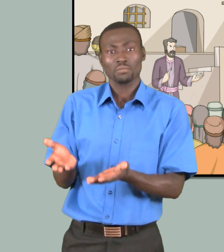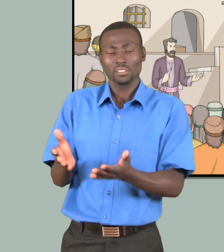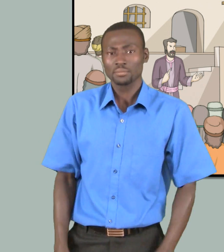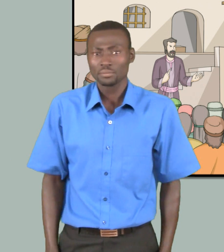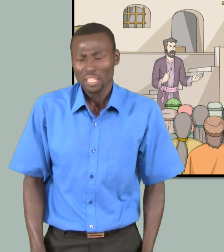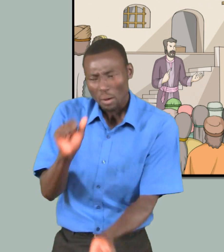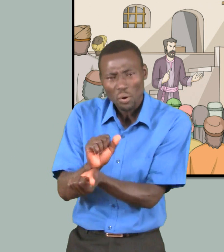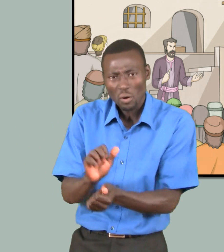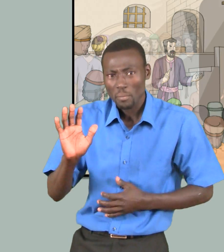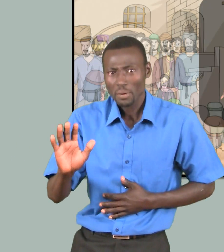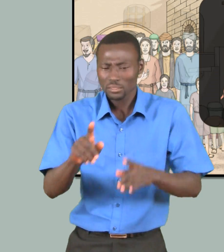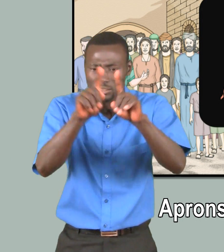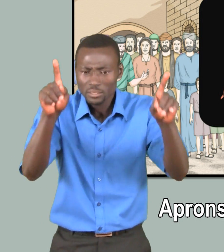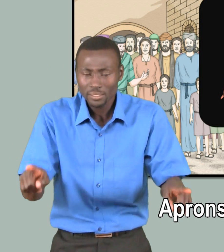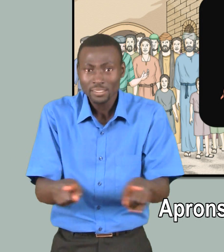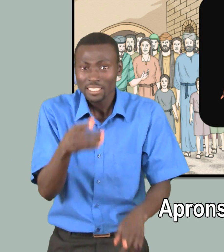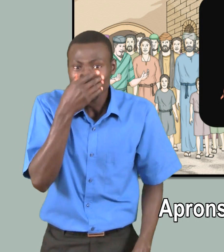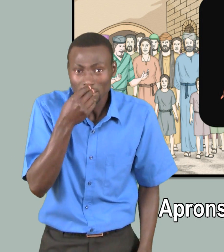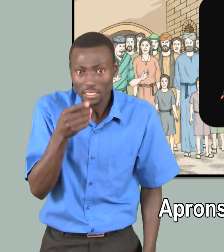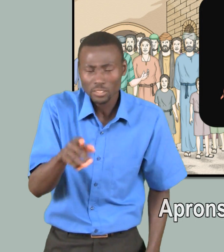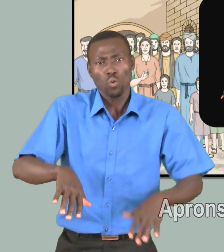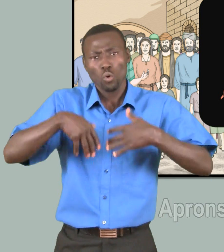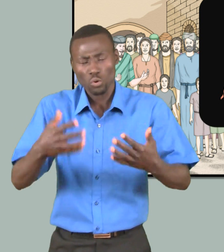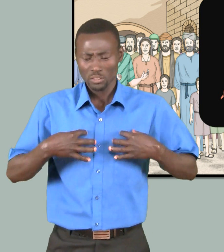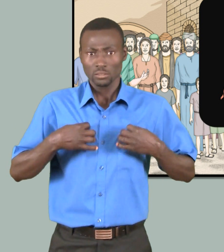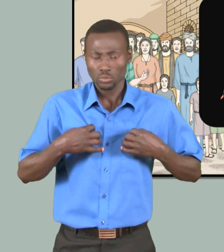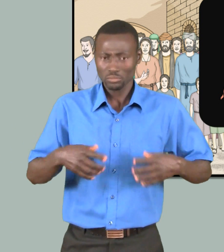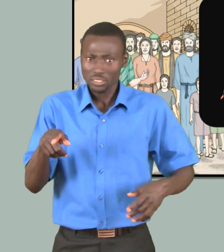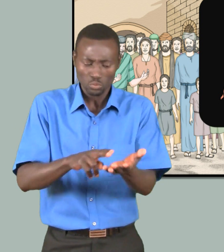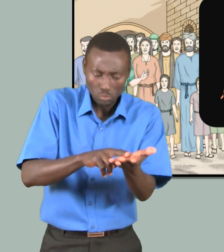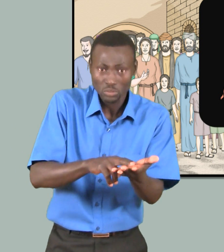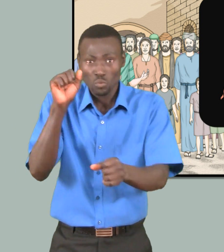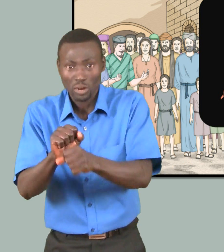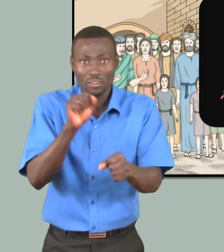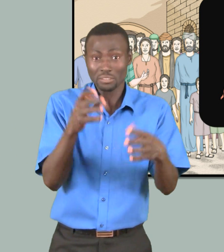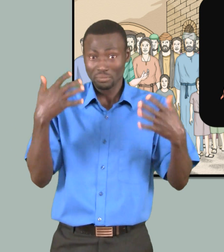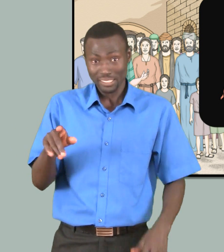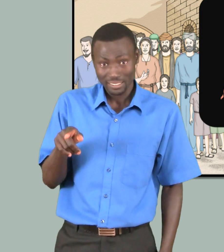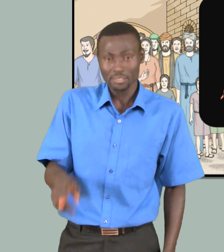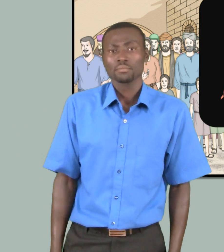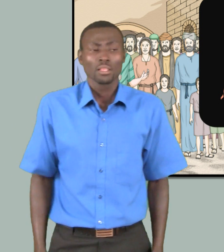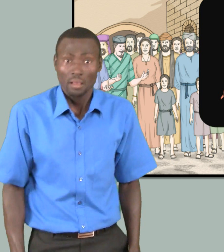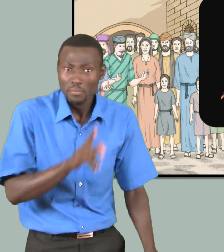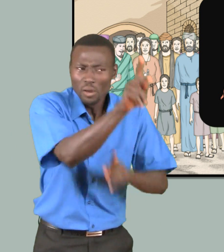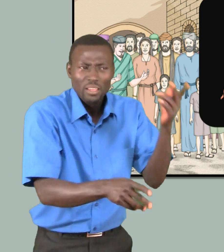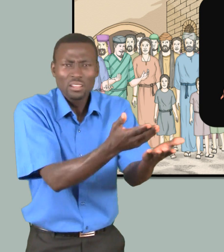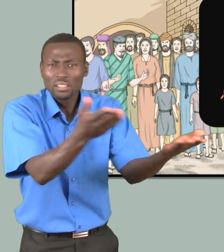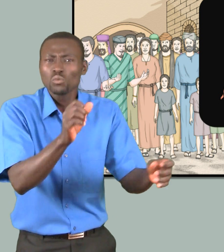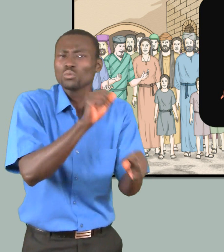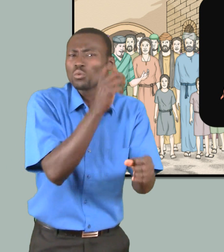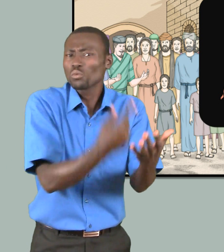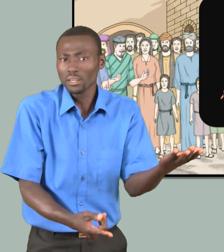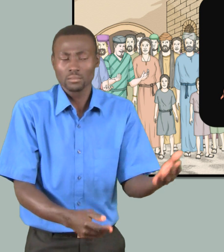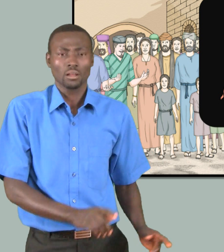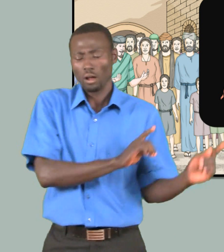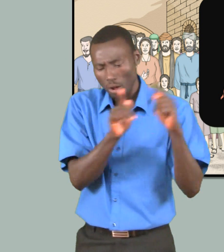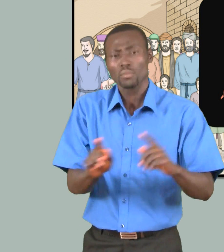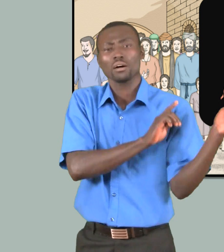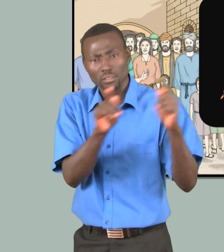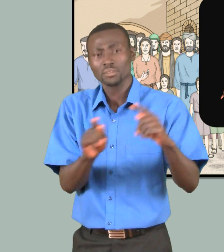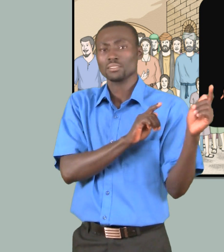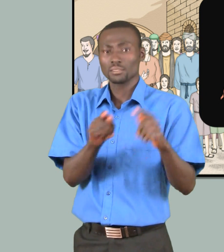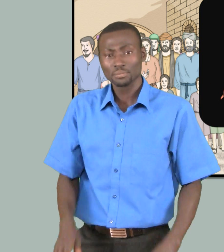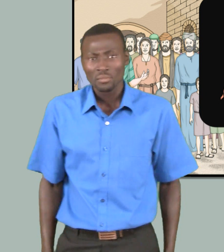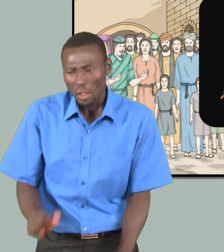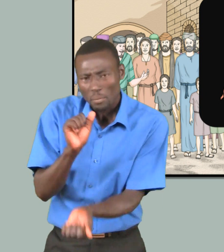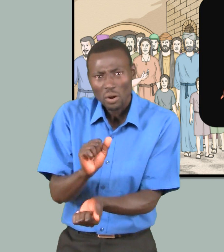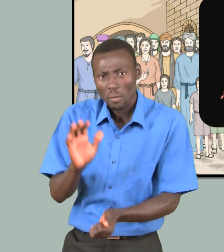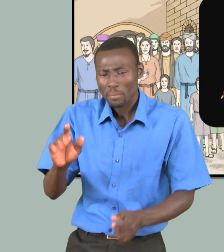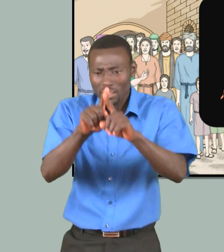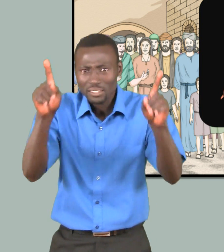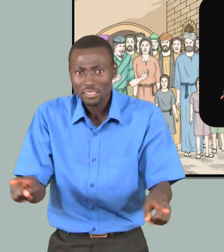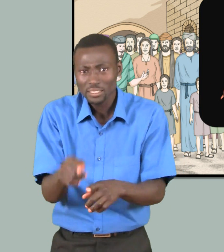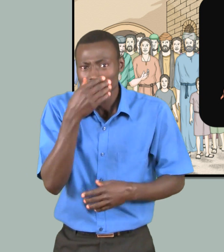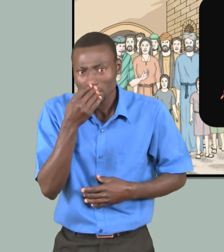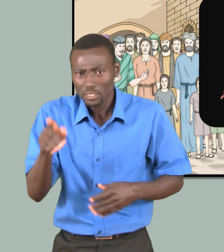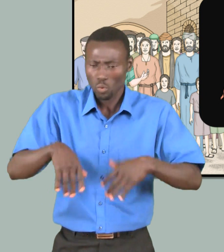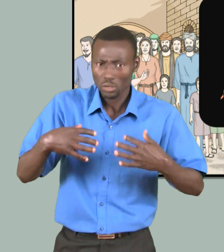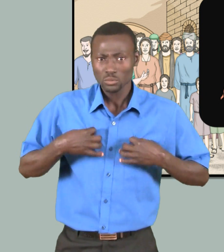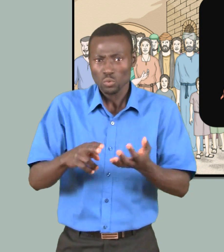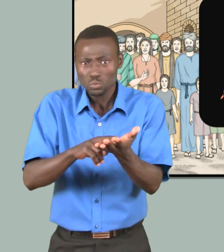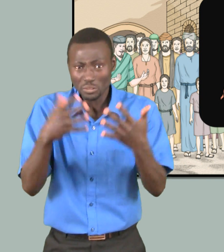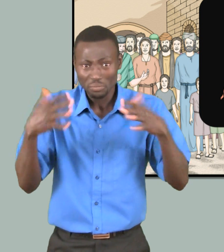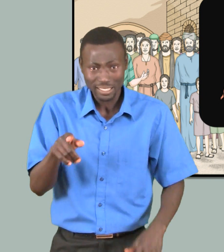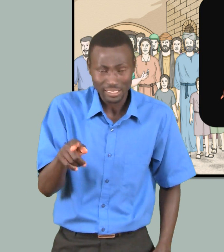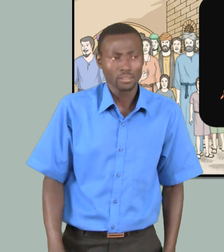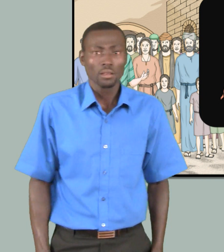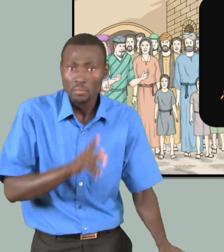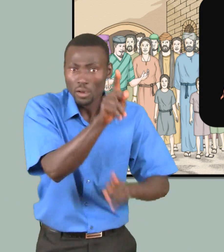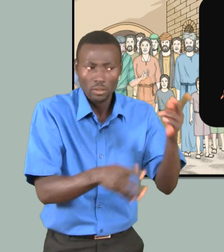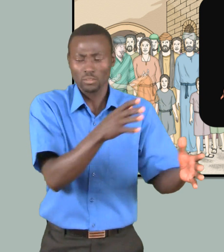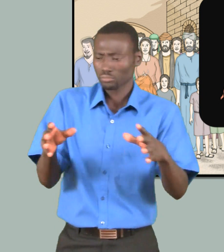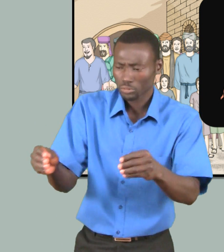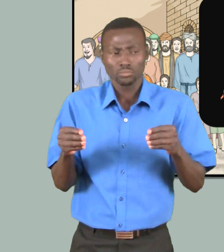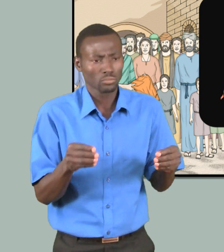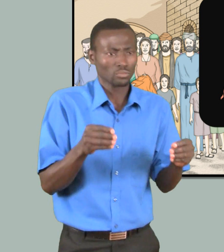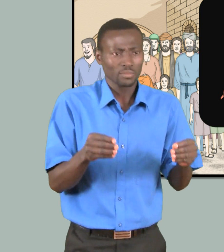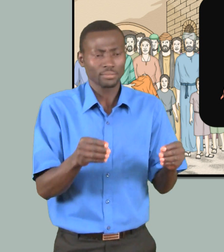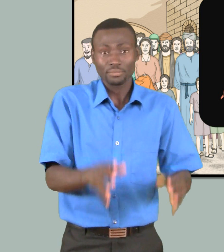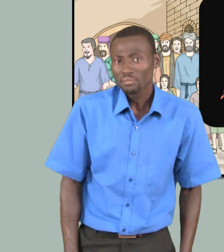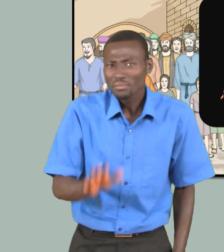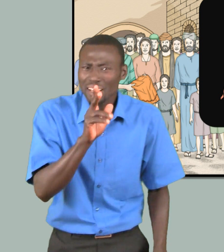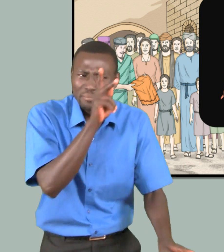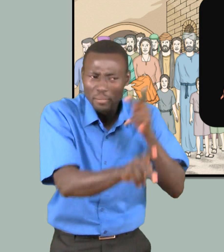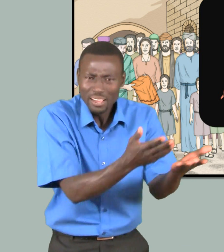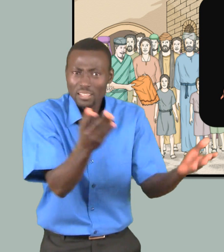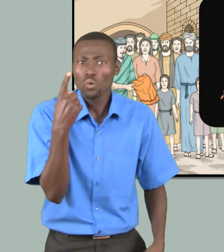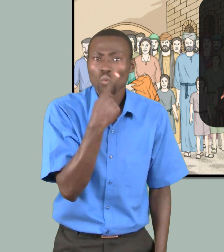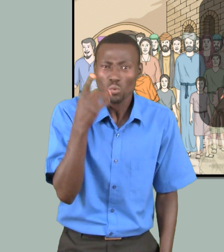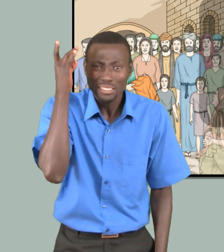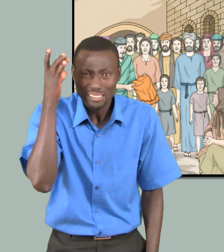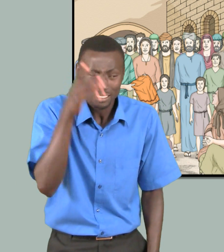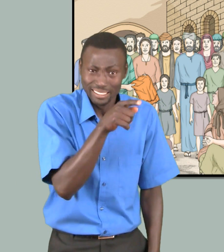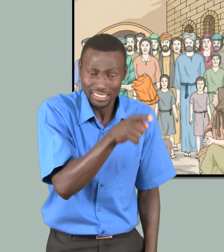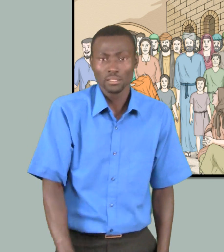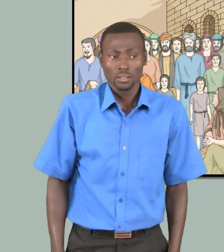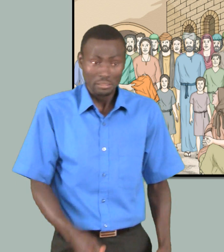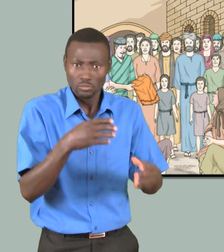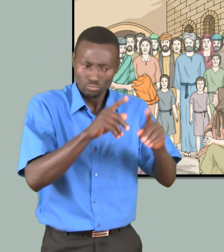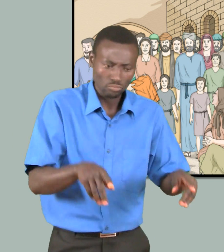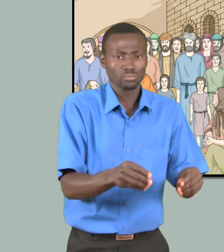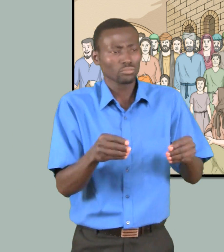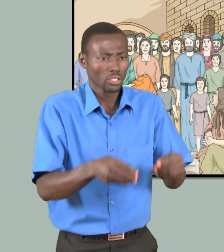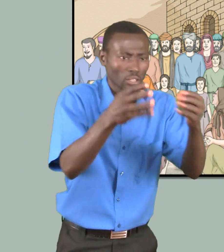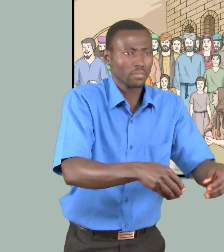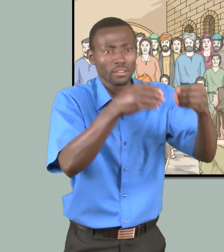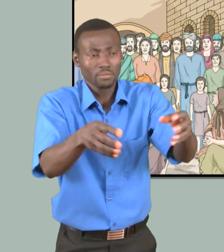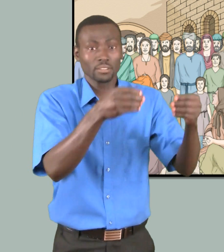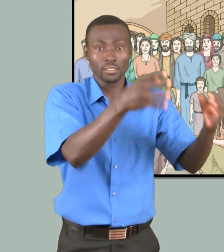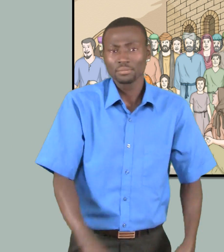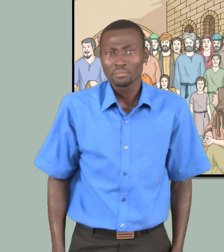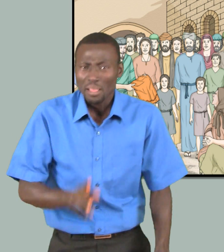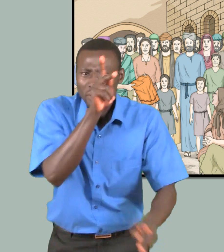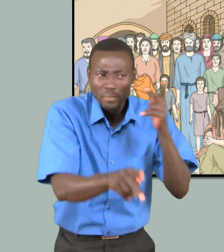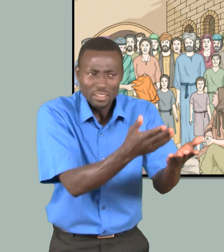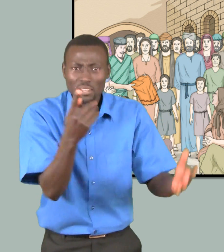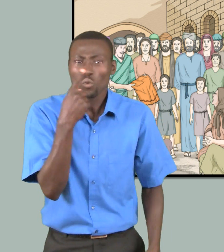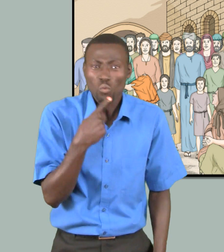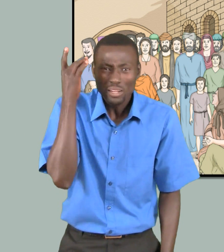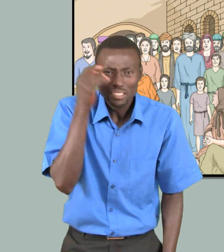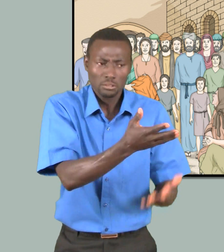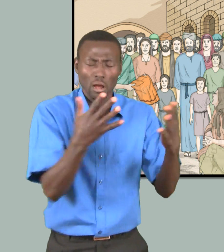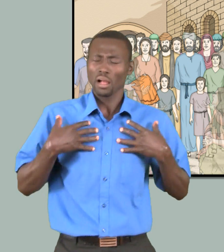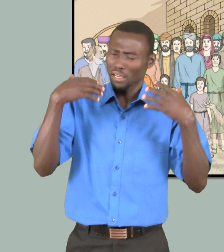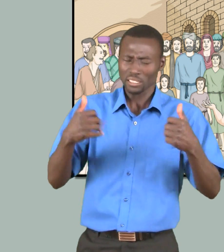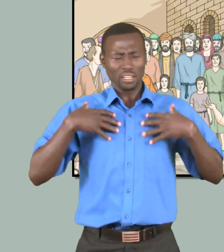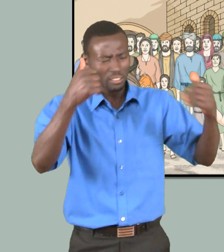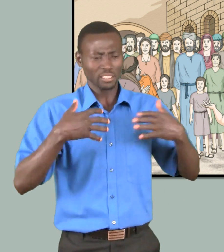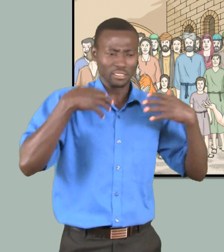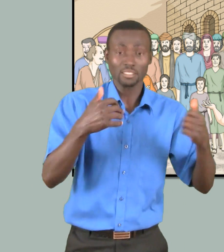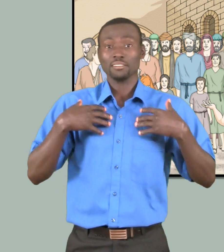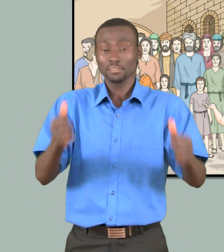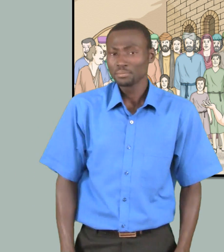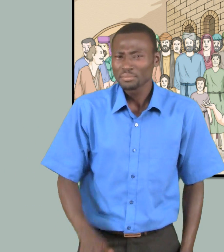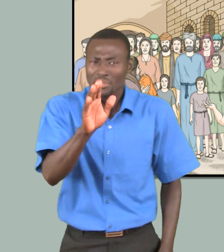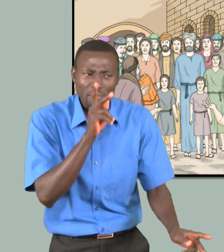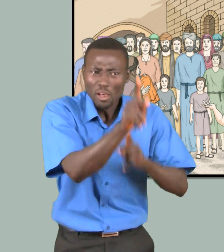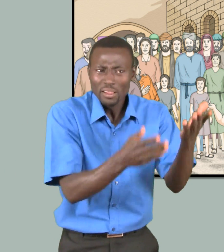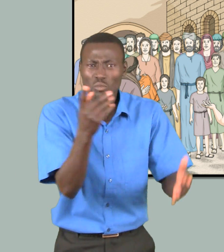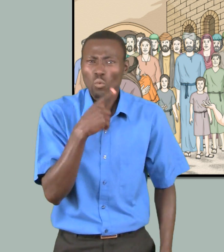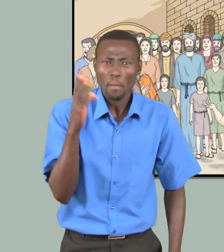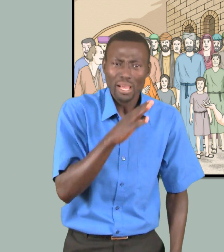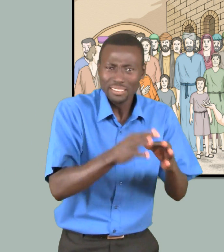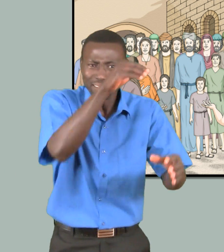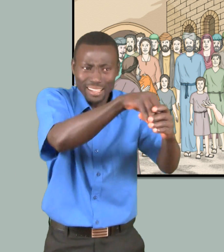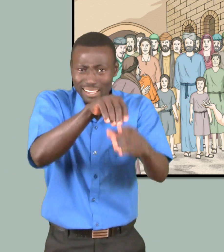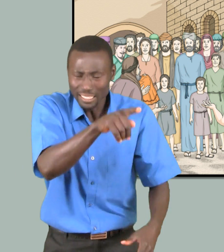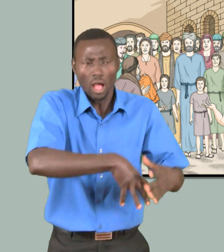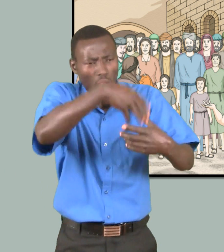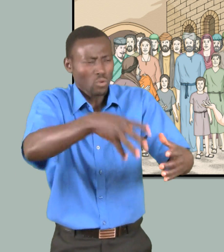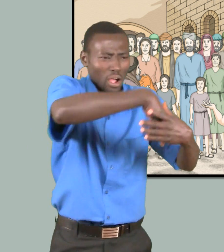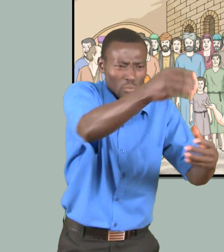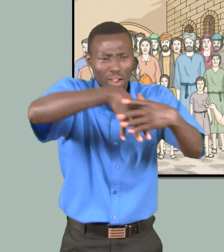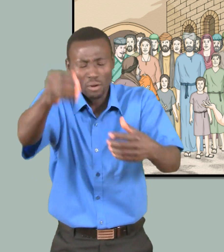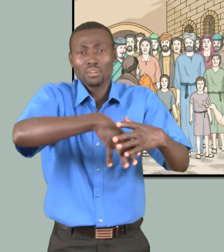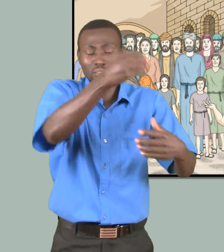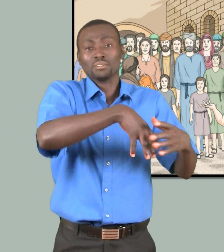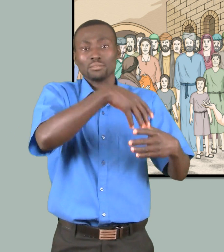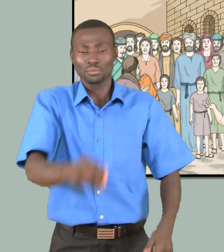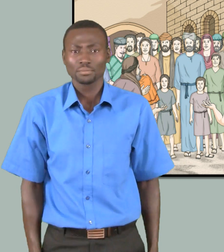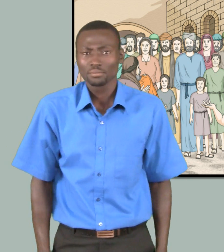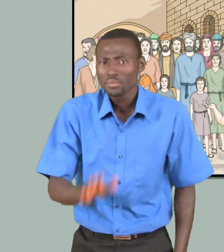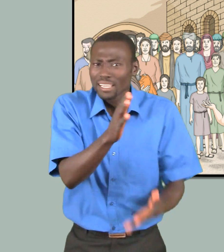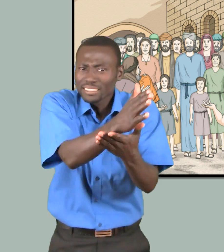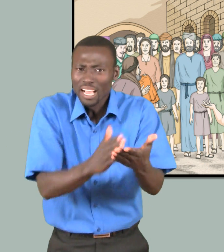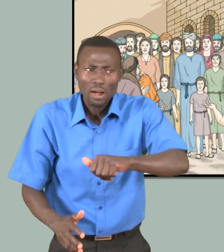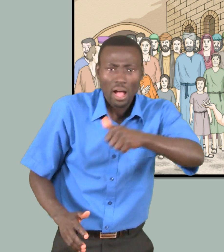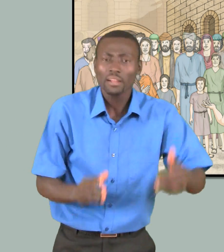God did extraordinary miracles through the hands of Paul, so that even handkerchiefs and aprons that had touched him were taken to the sick, and the diseases and evil spirits left them.